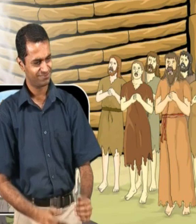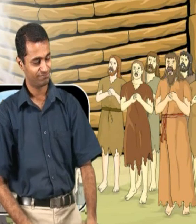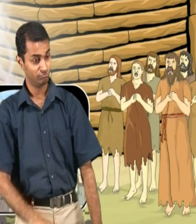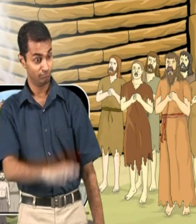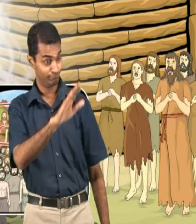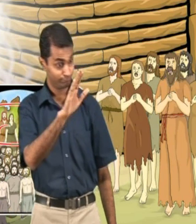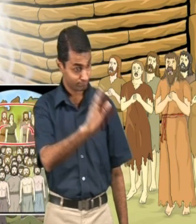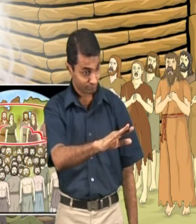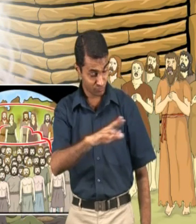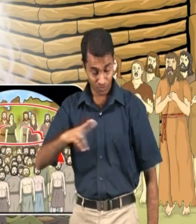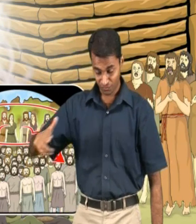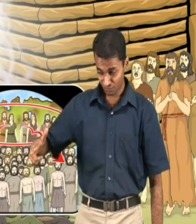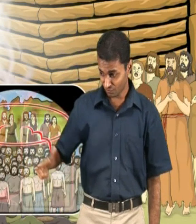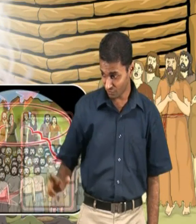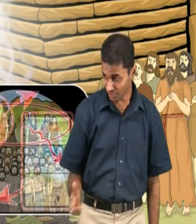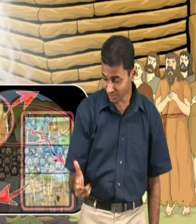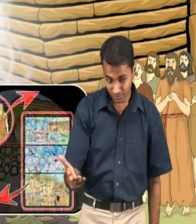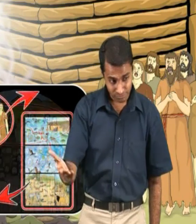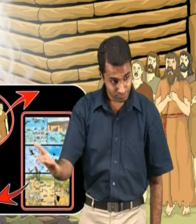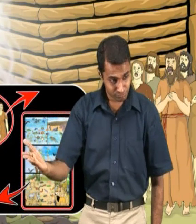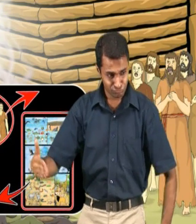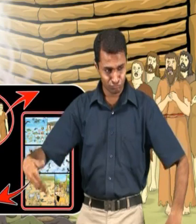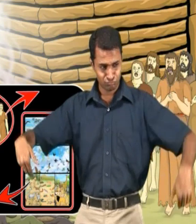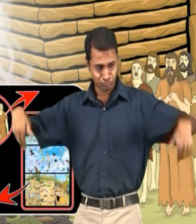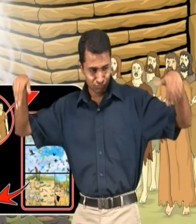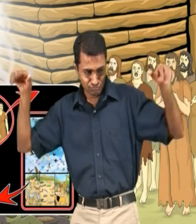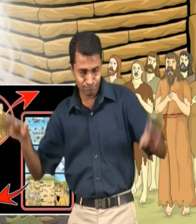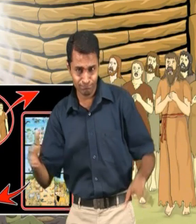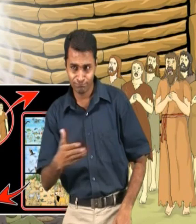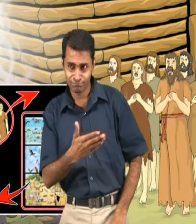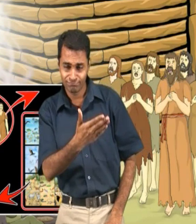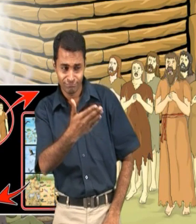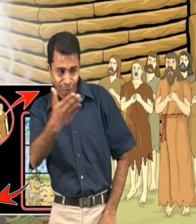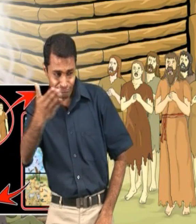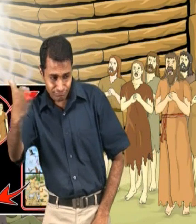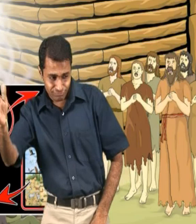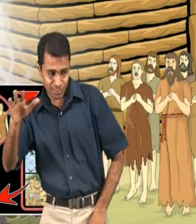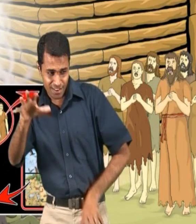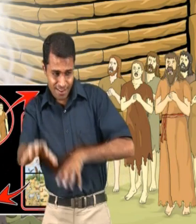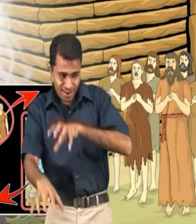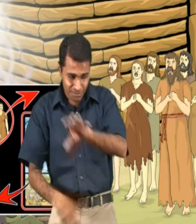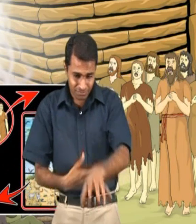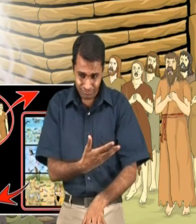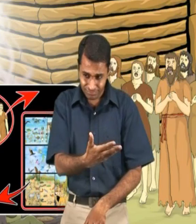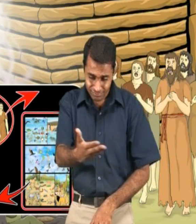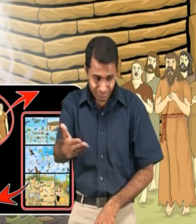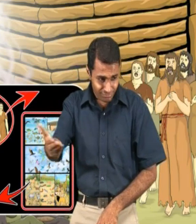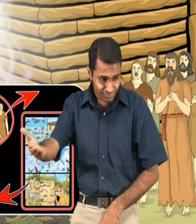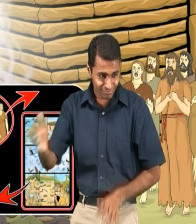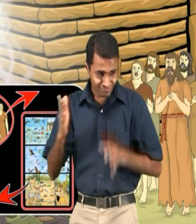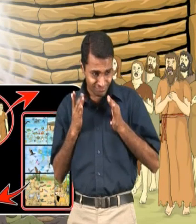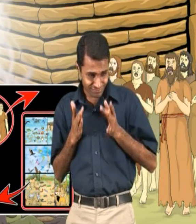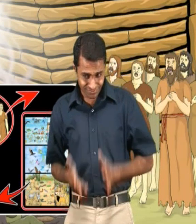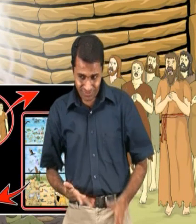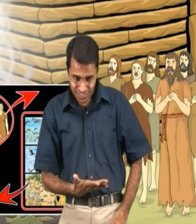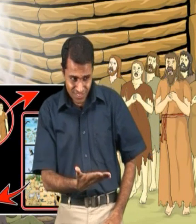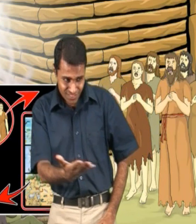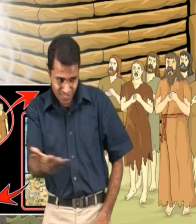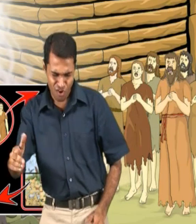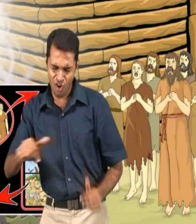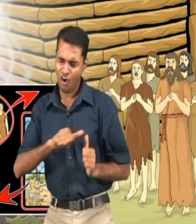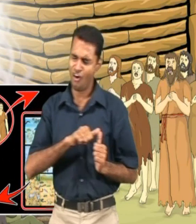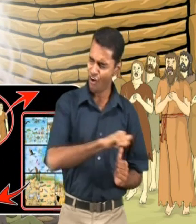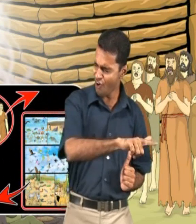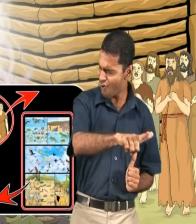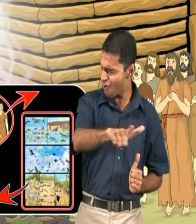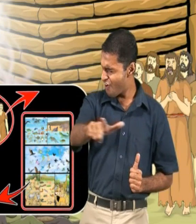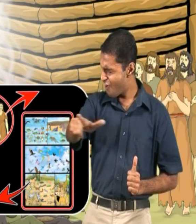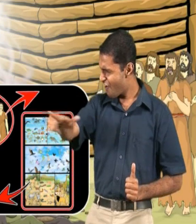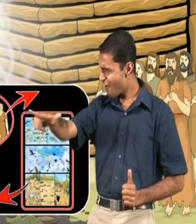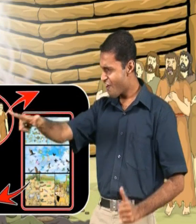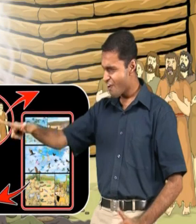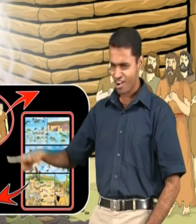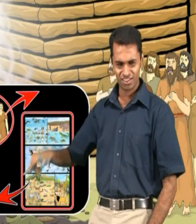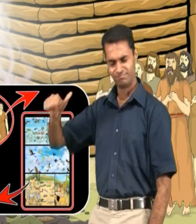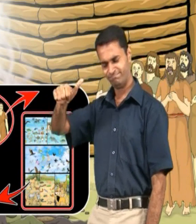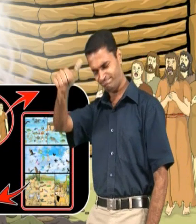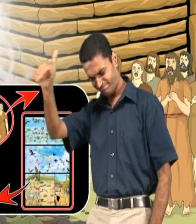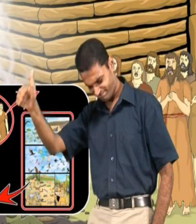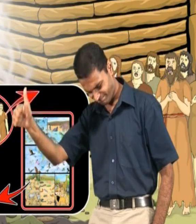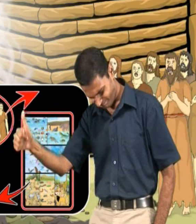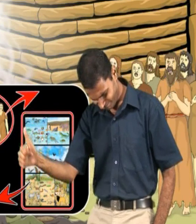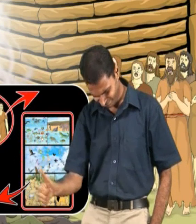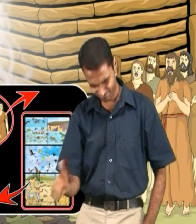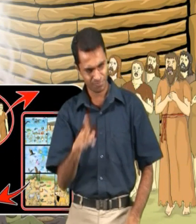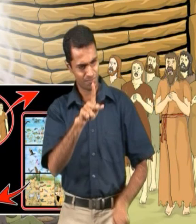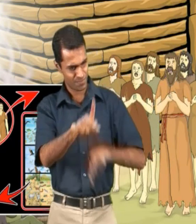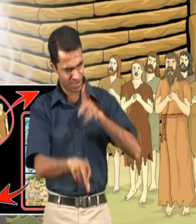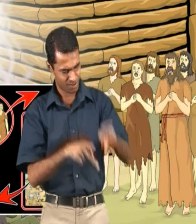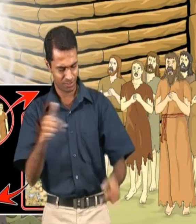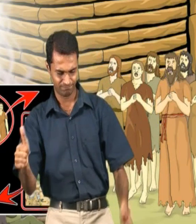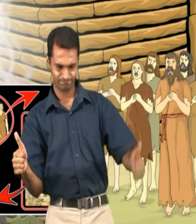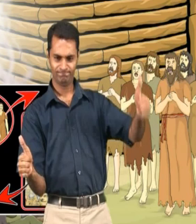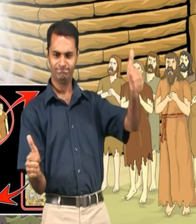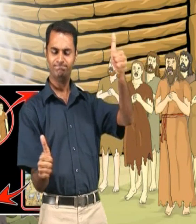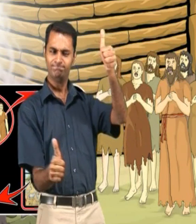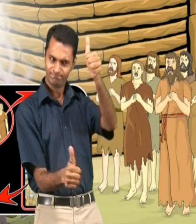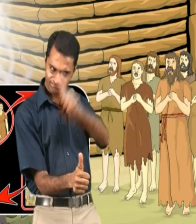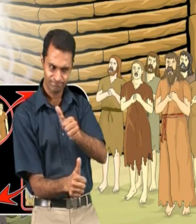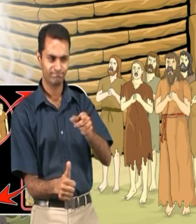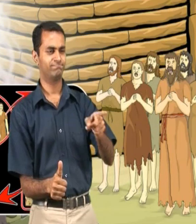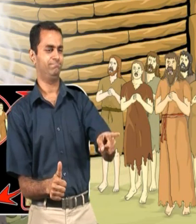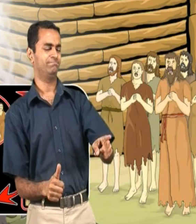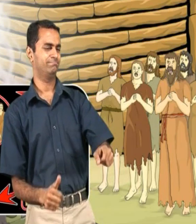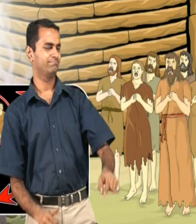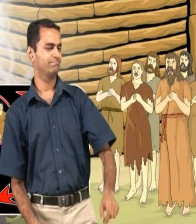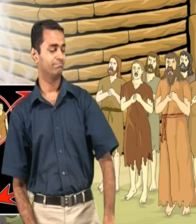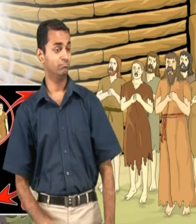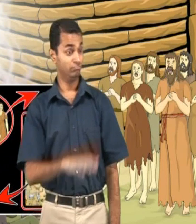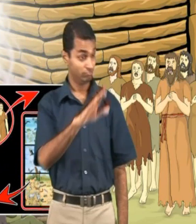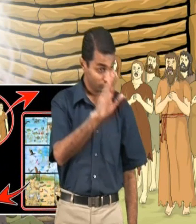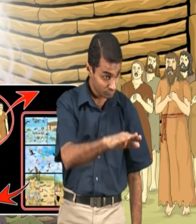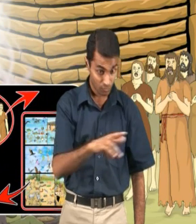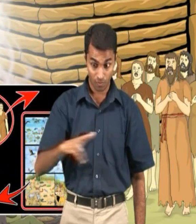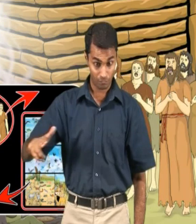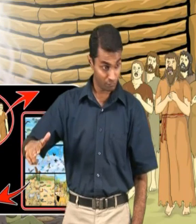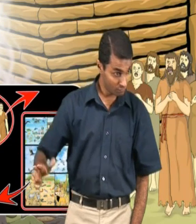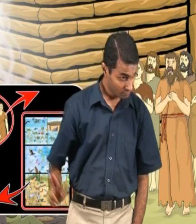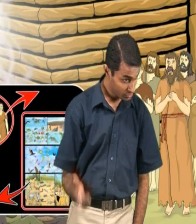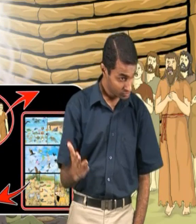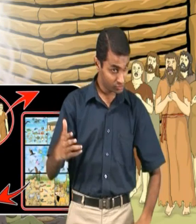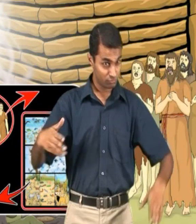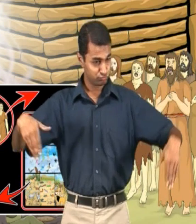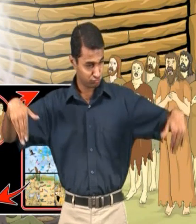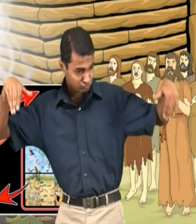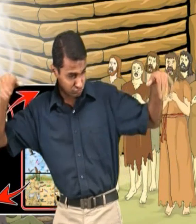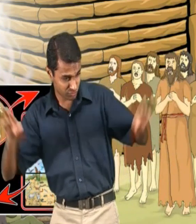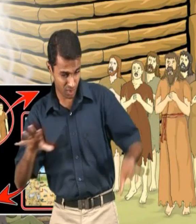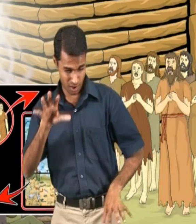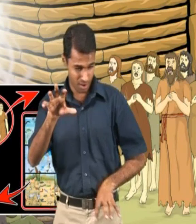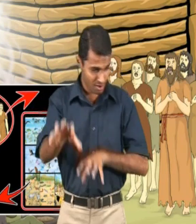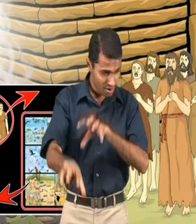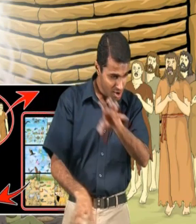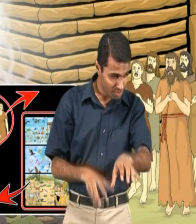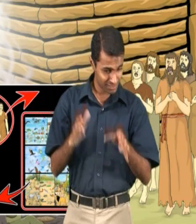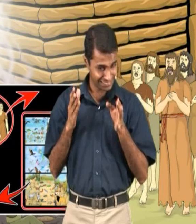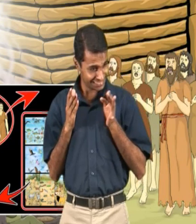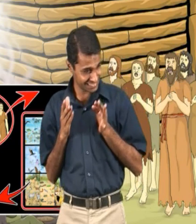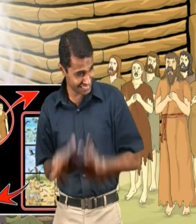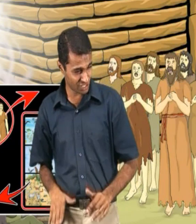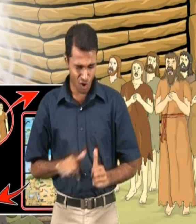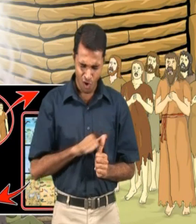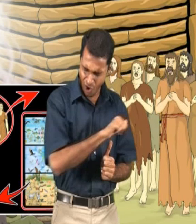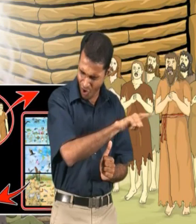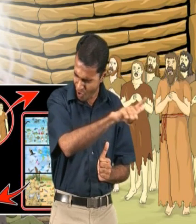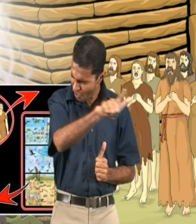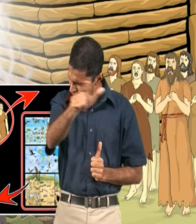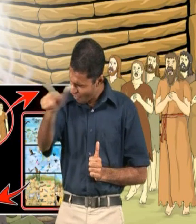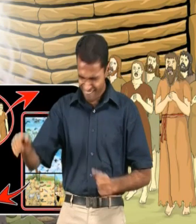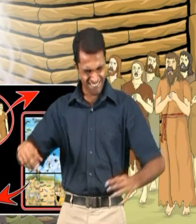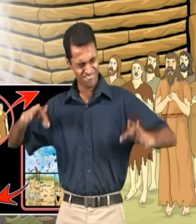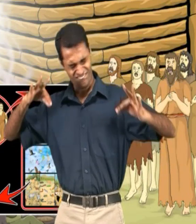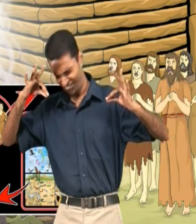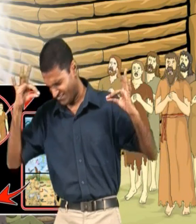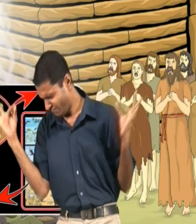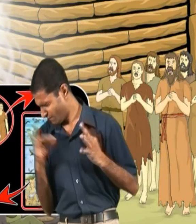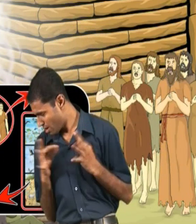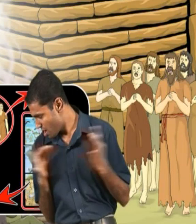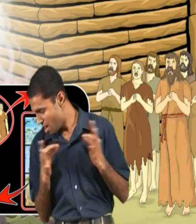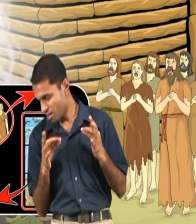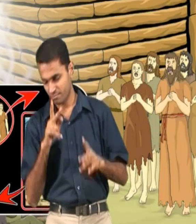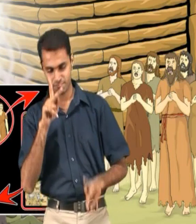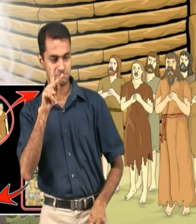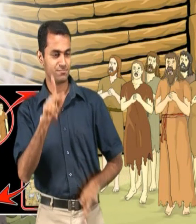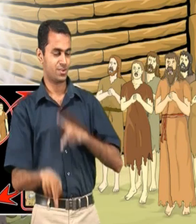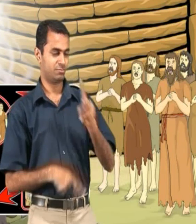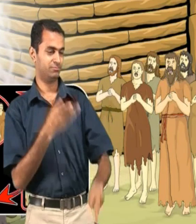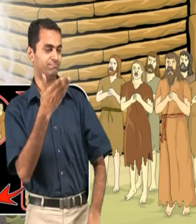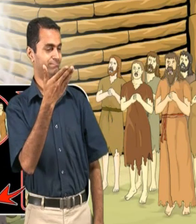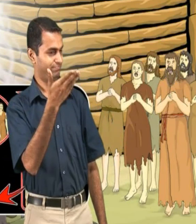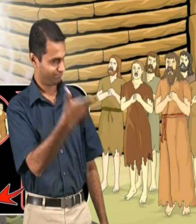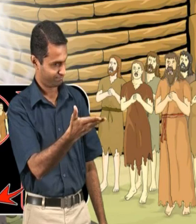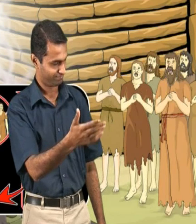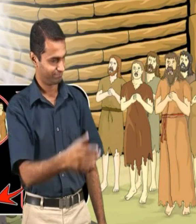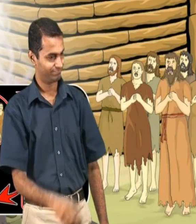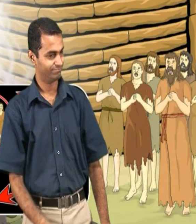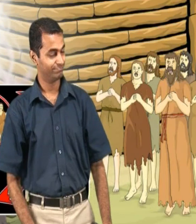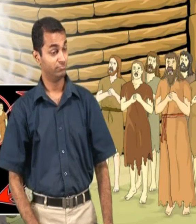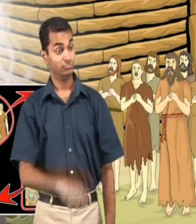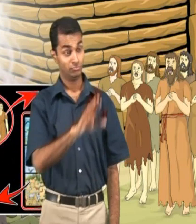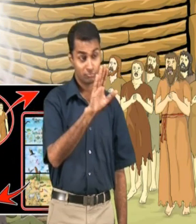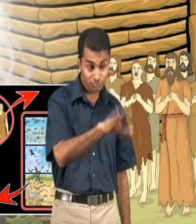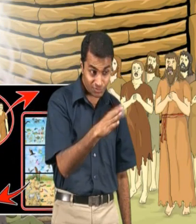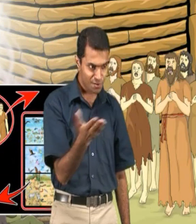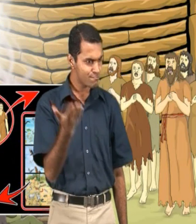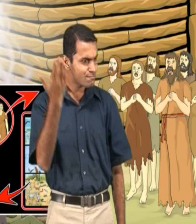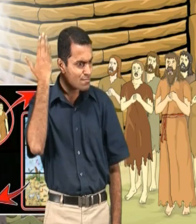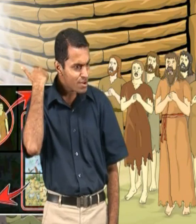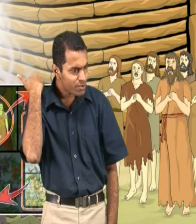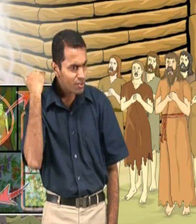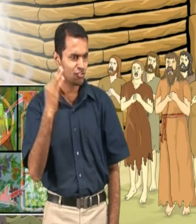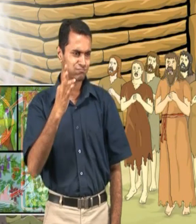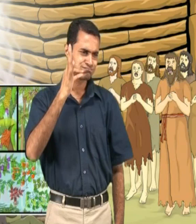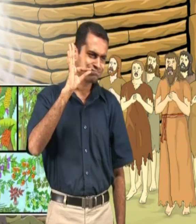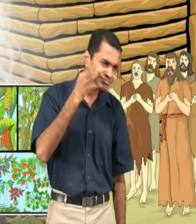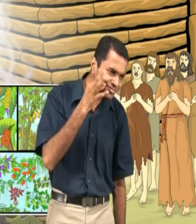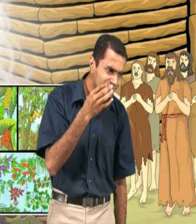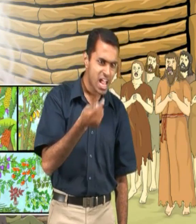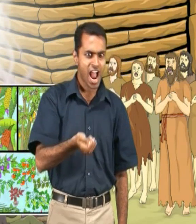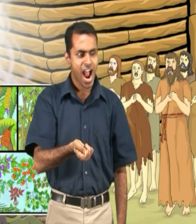The fear and dread of you will fall on every living creature on the earth, every bird of the air, every creature that crawls on the ground, and all the fish of the sea. They are delivered into your hand. Everything that lives and moves will be food for you;